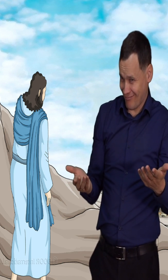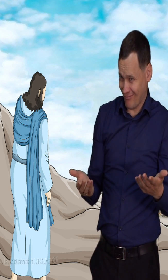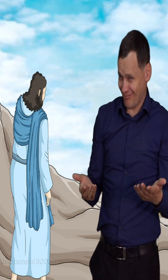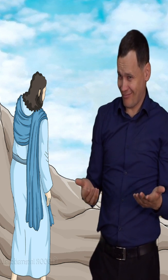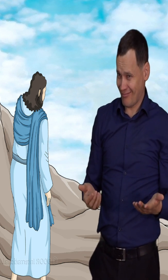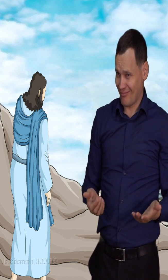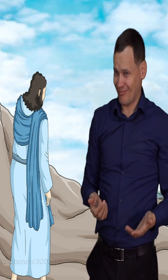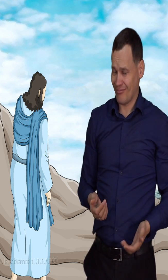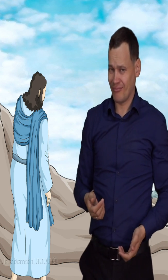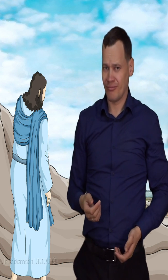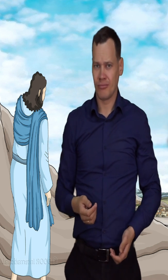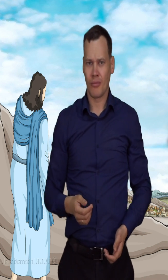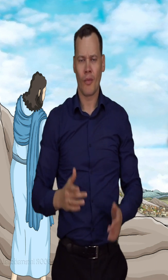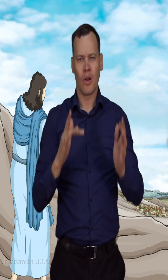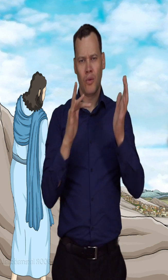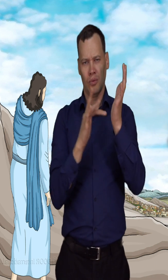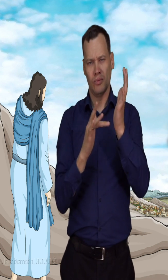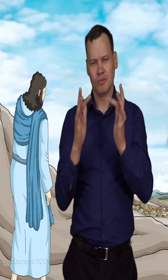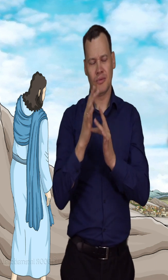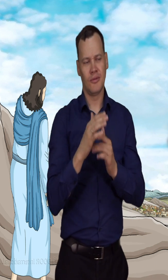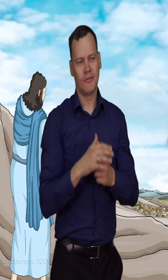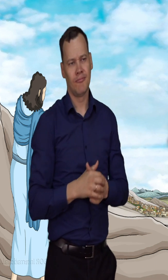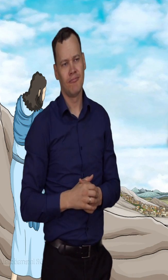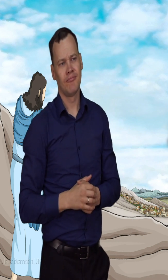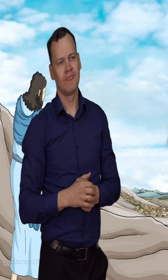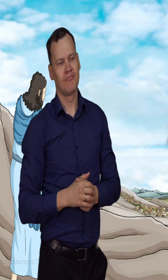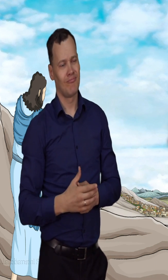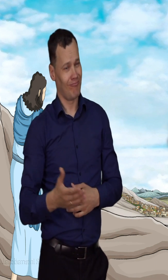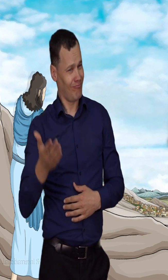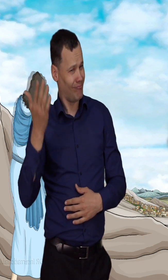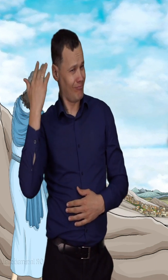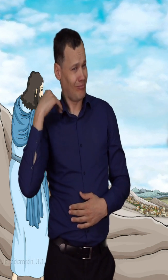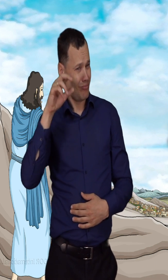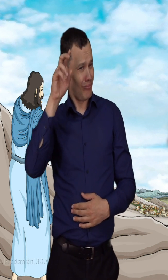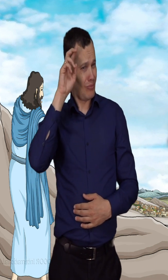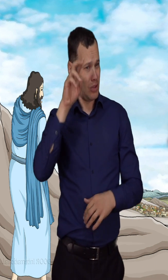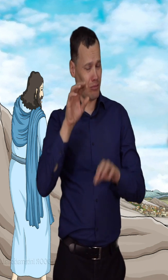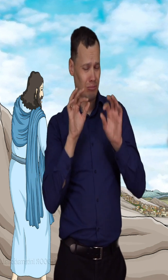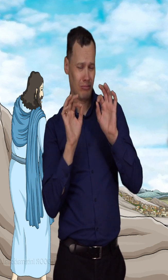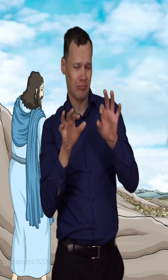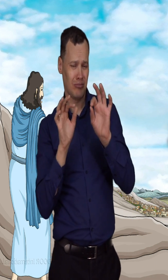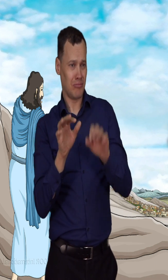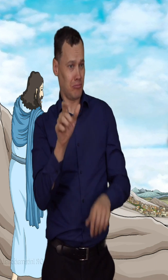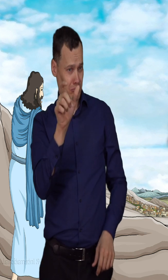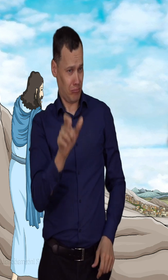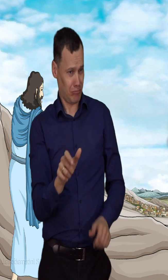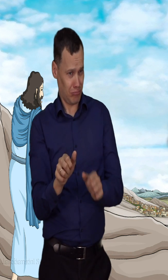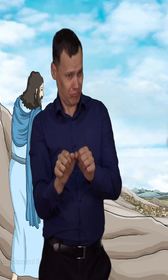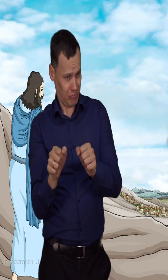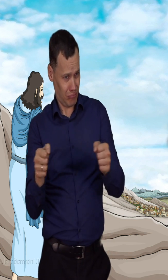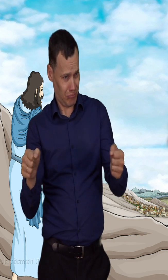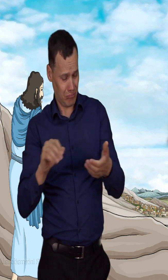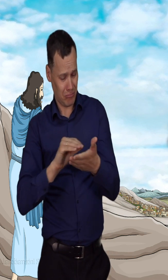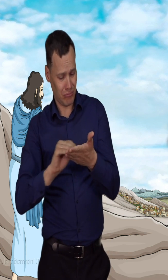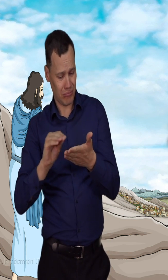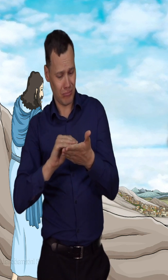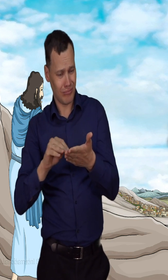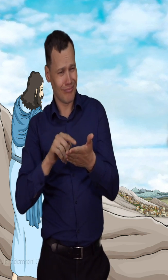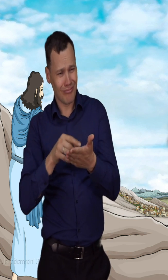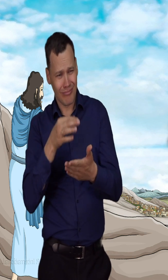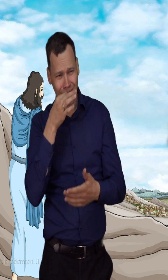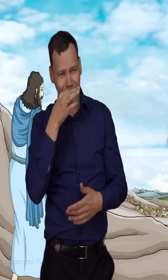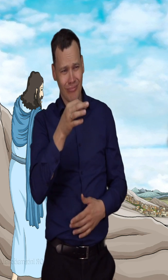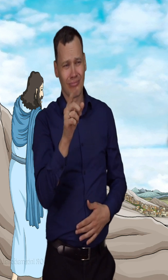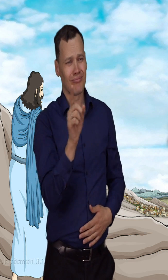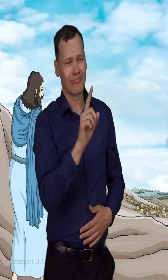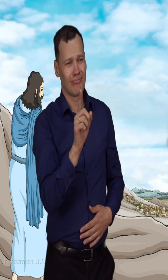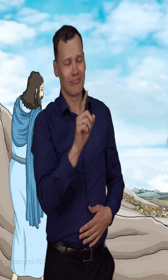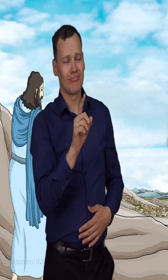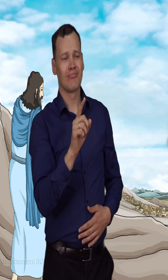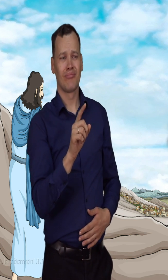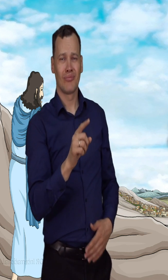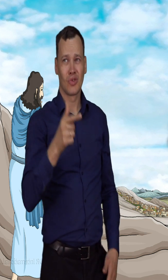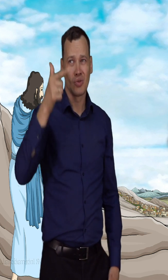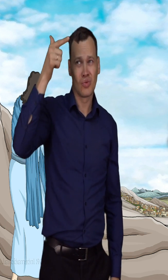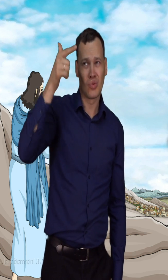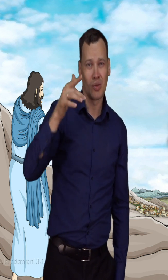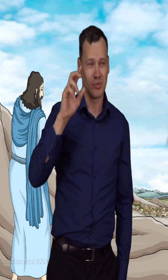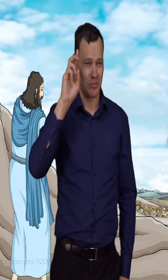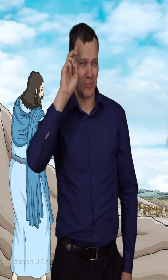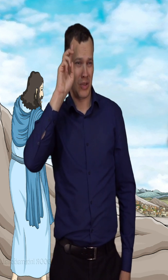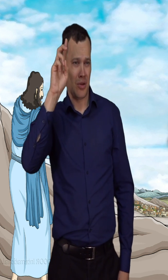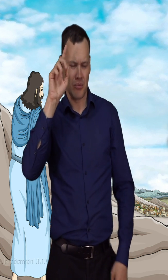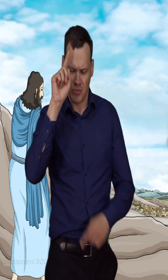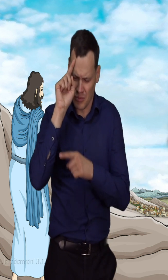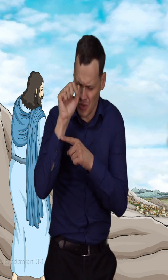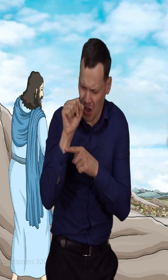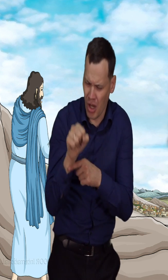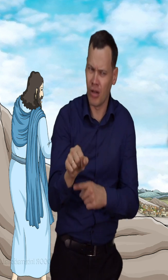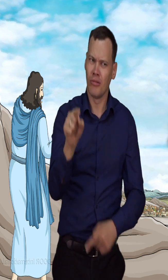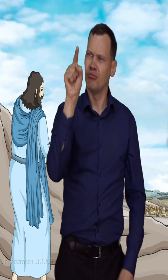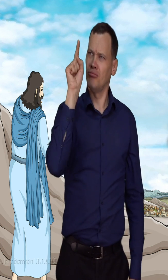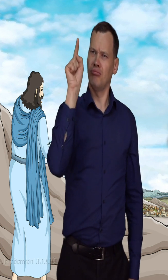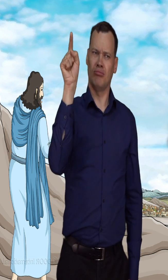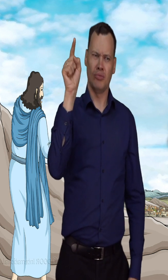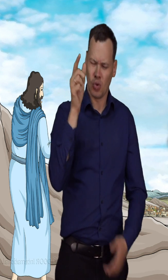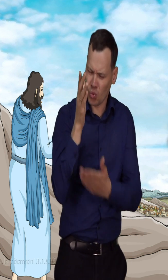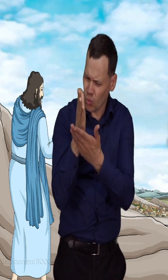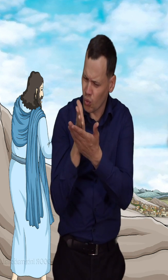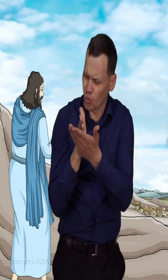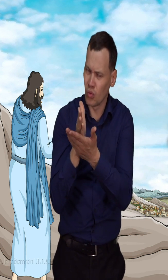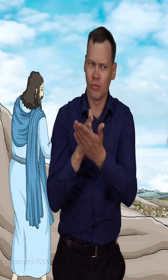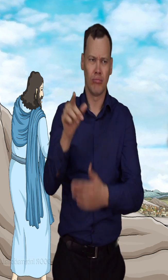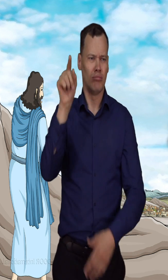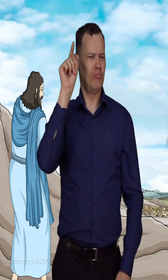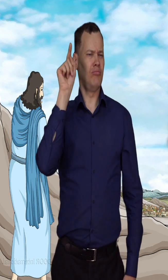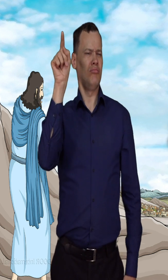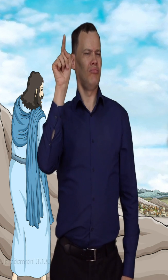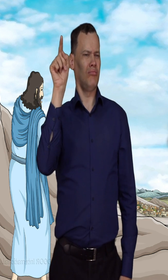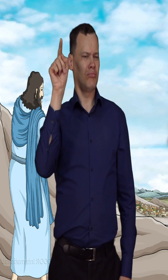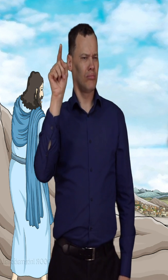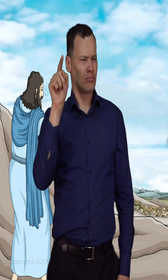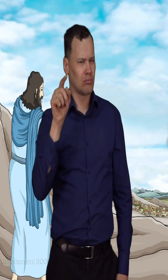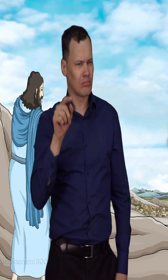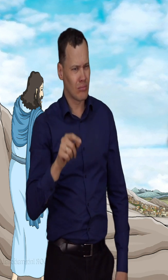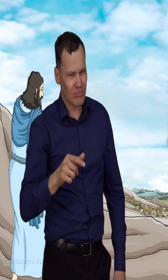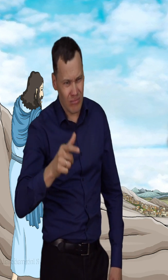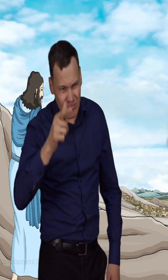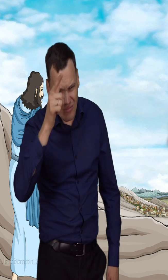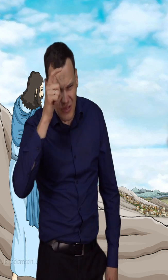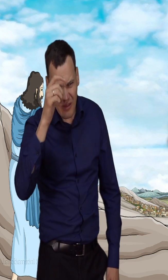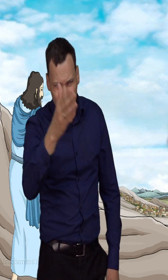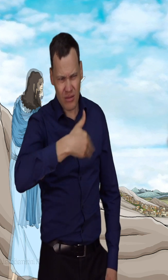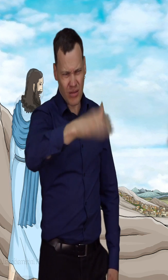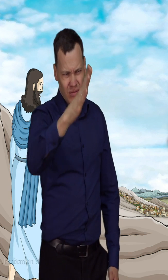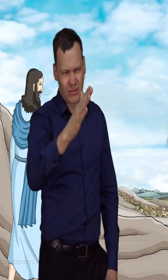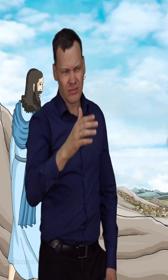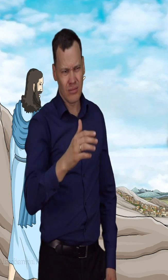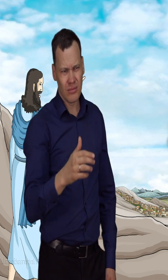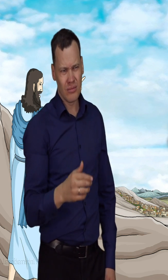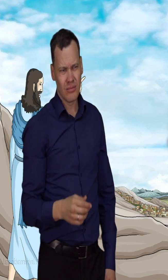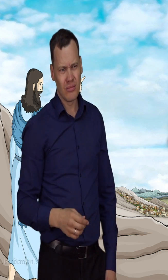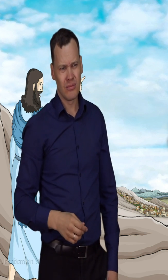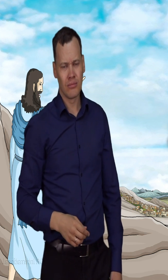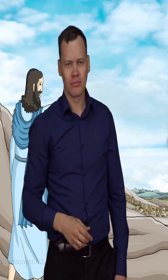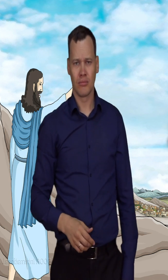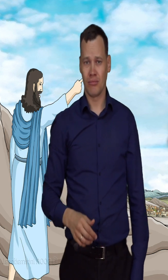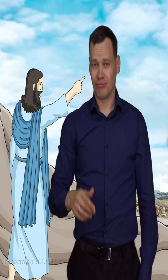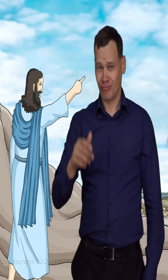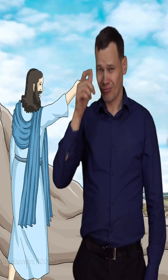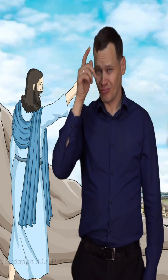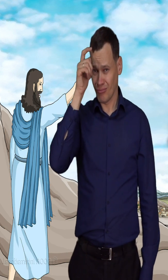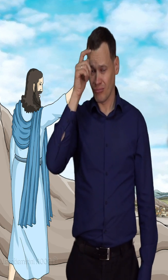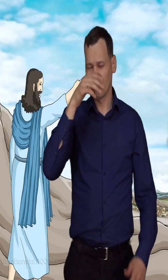“All this I will give You,” he said, “if You will fall down and worship me.”